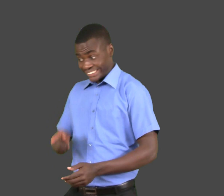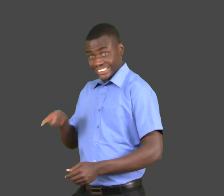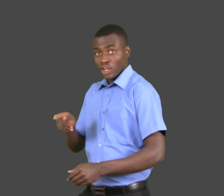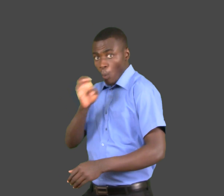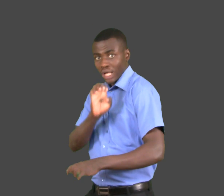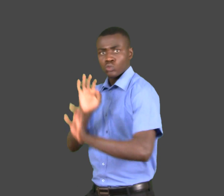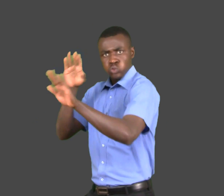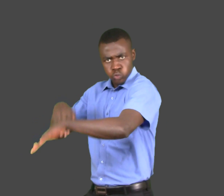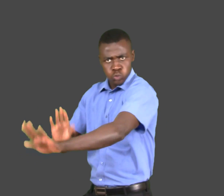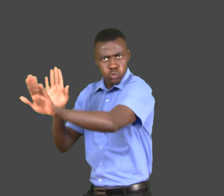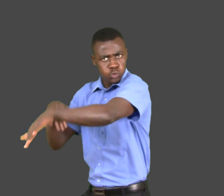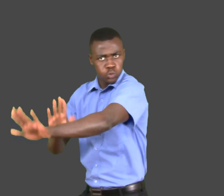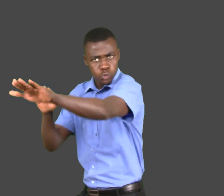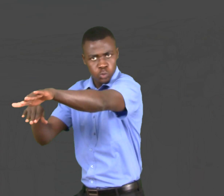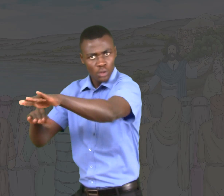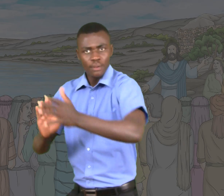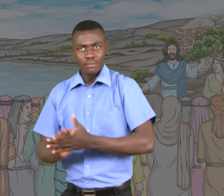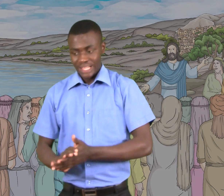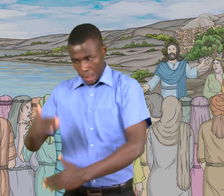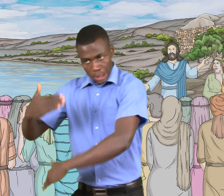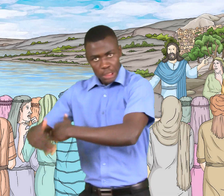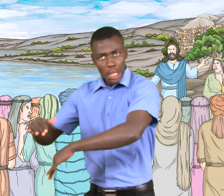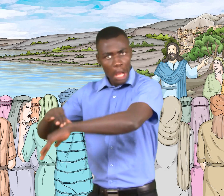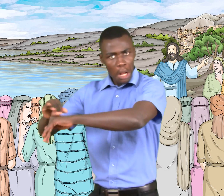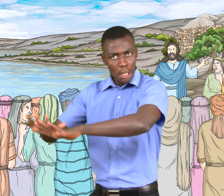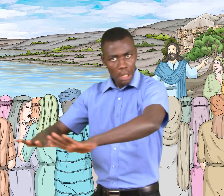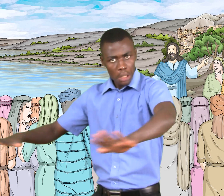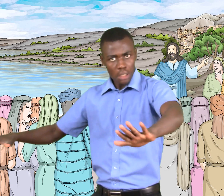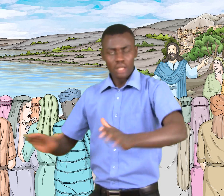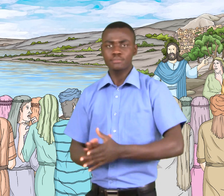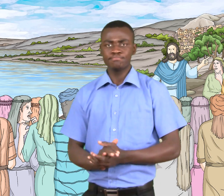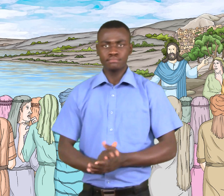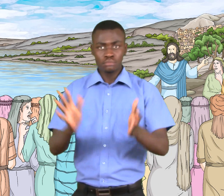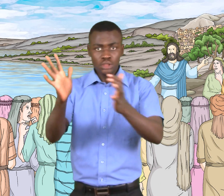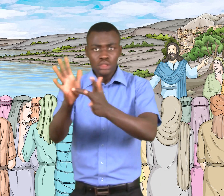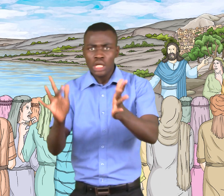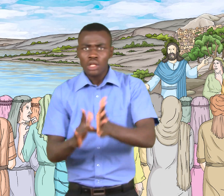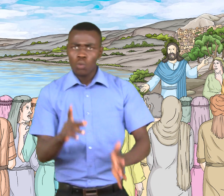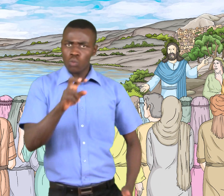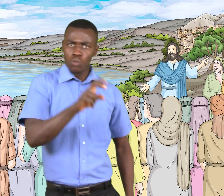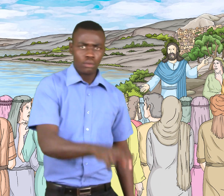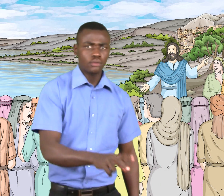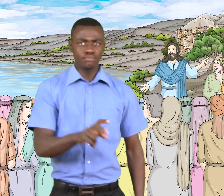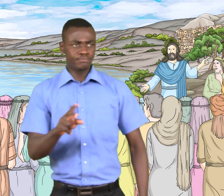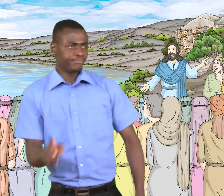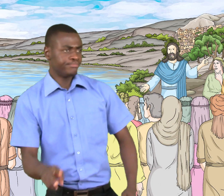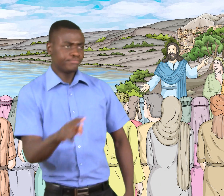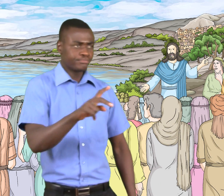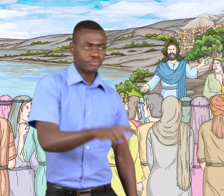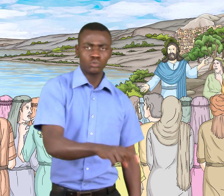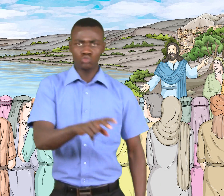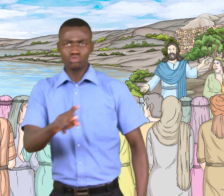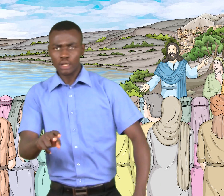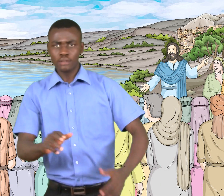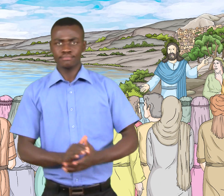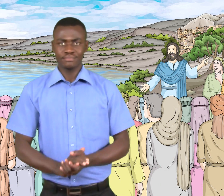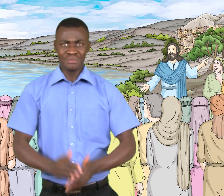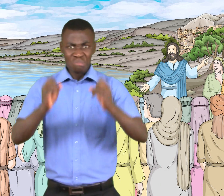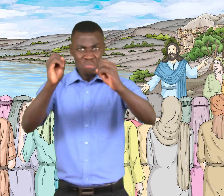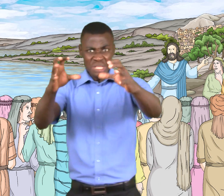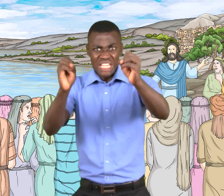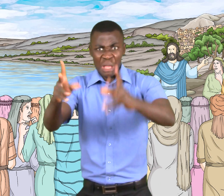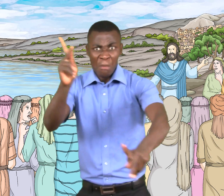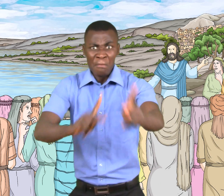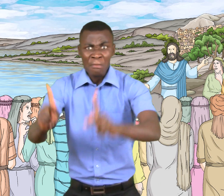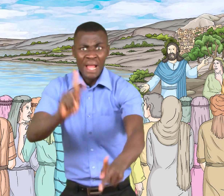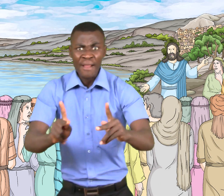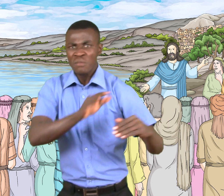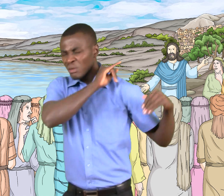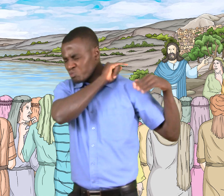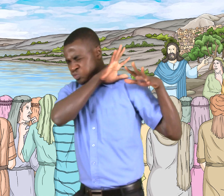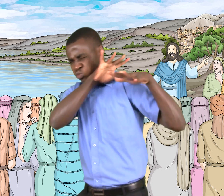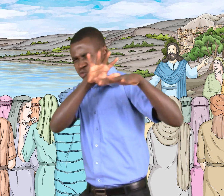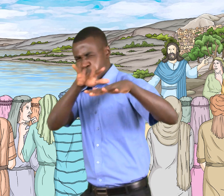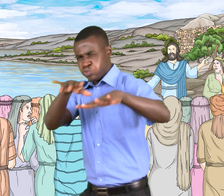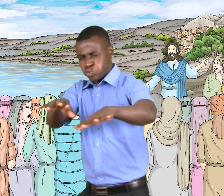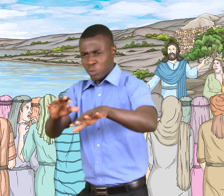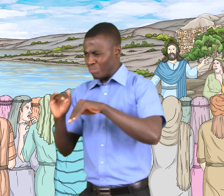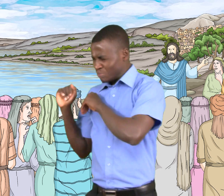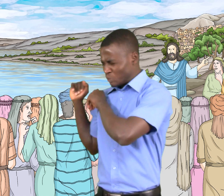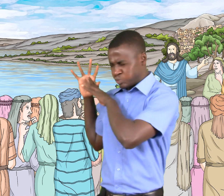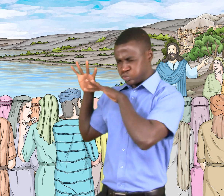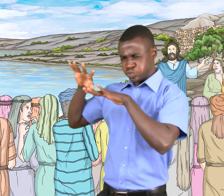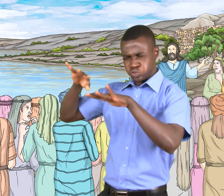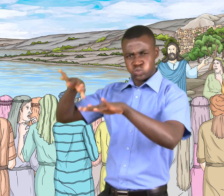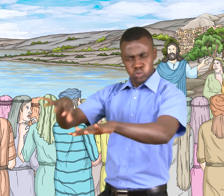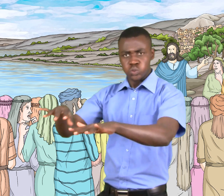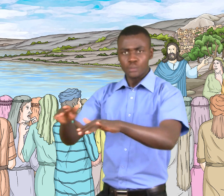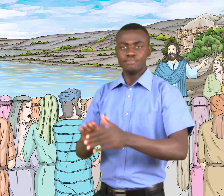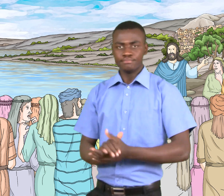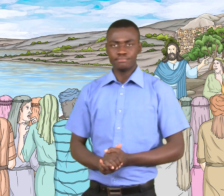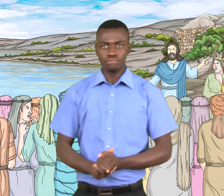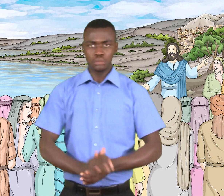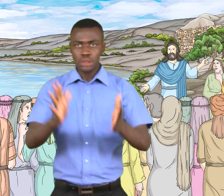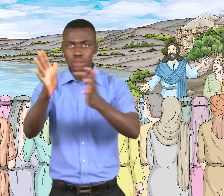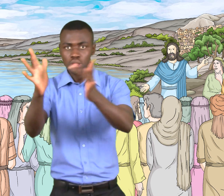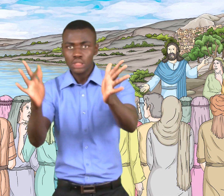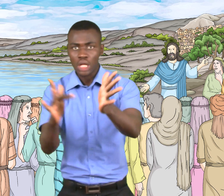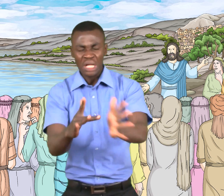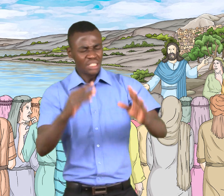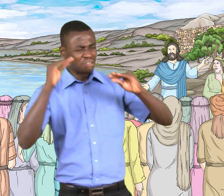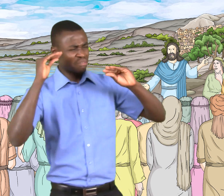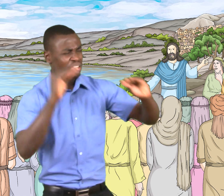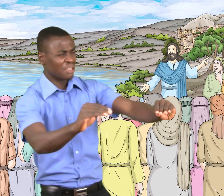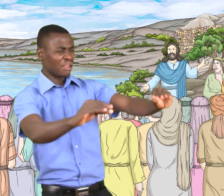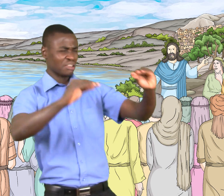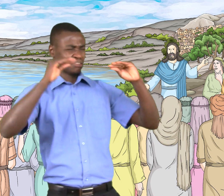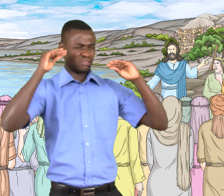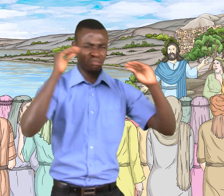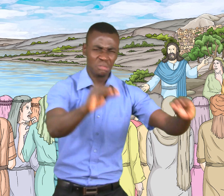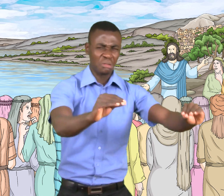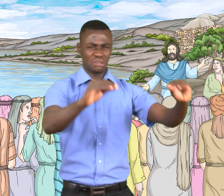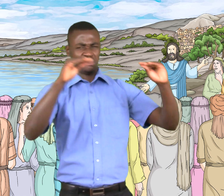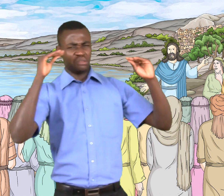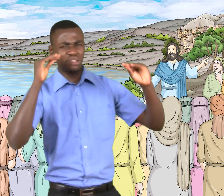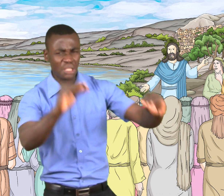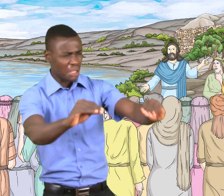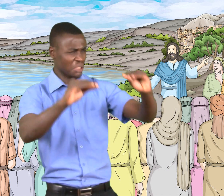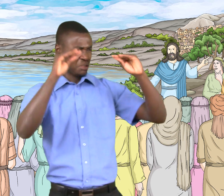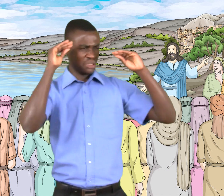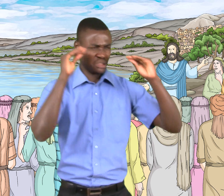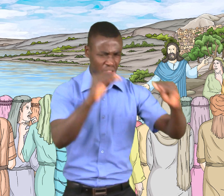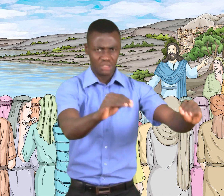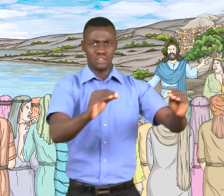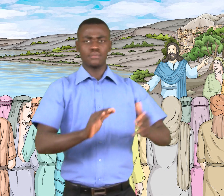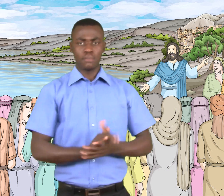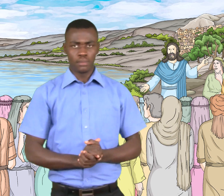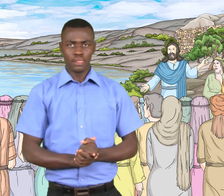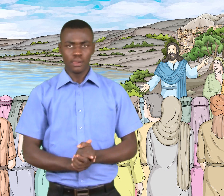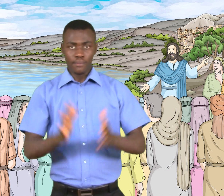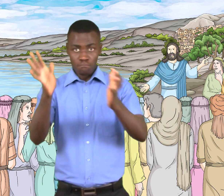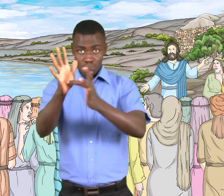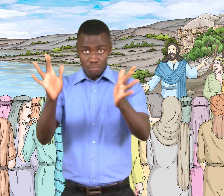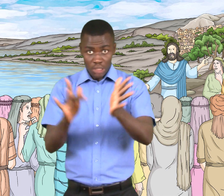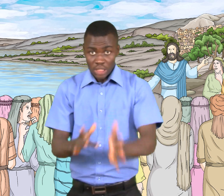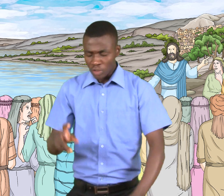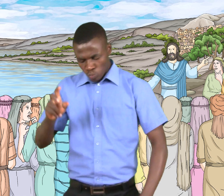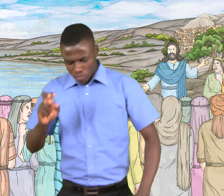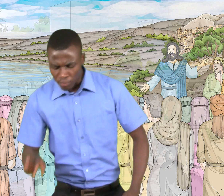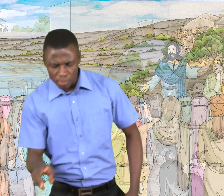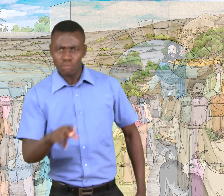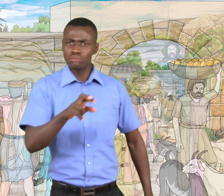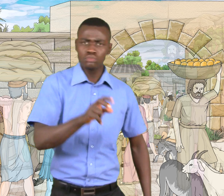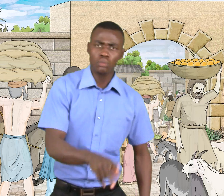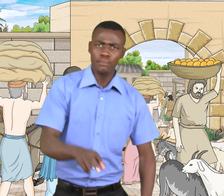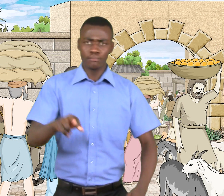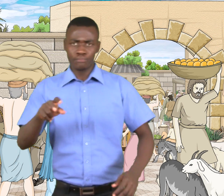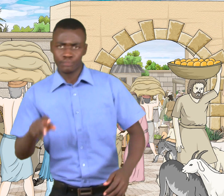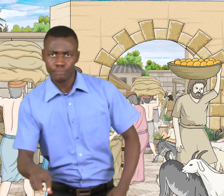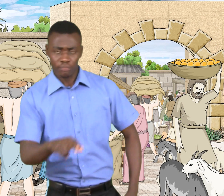Once again Jesus went out beside the sea. All the people came to Him, and He taught them there.